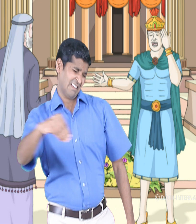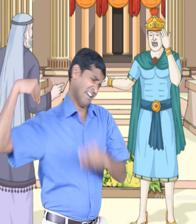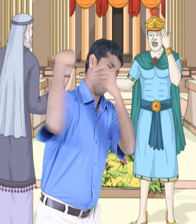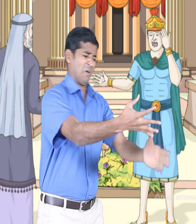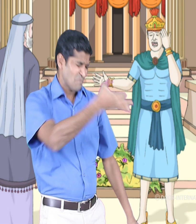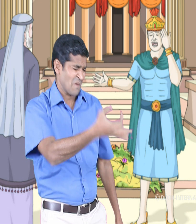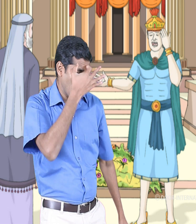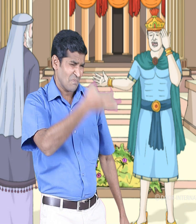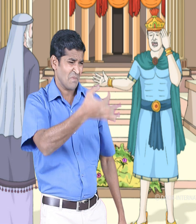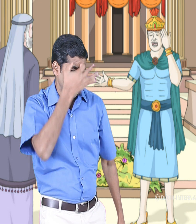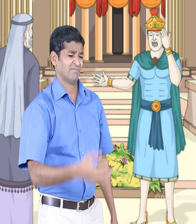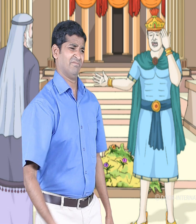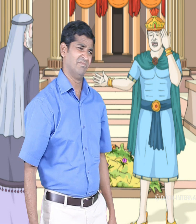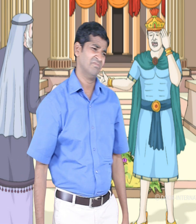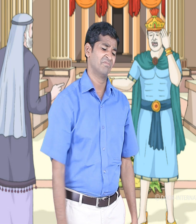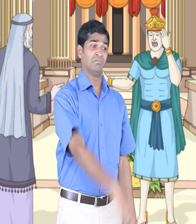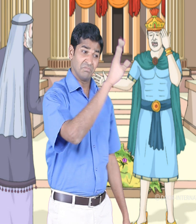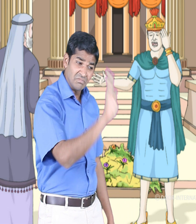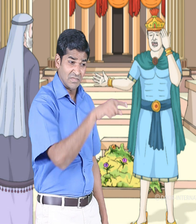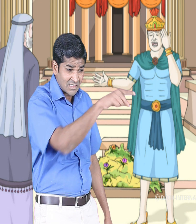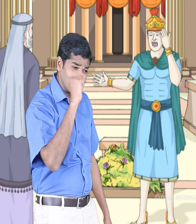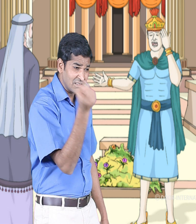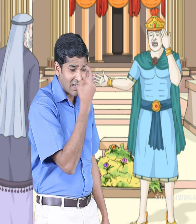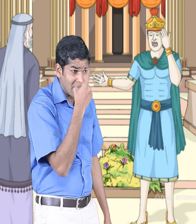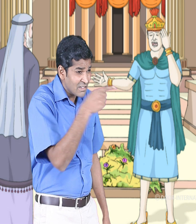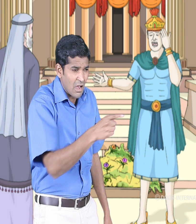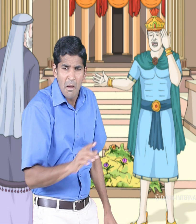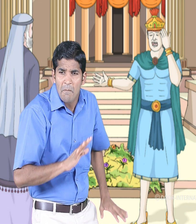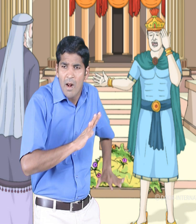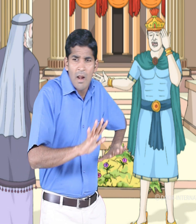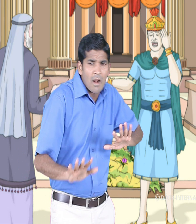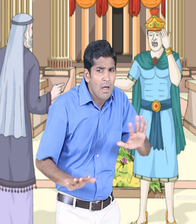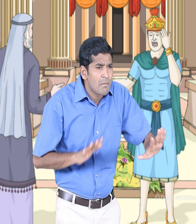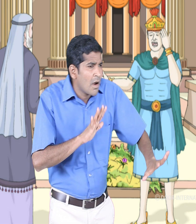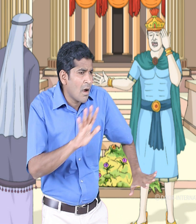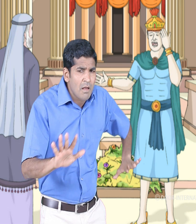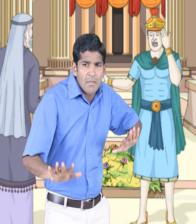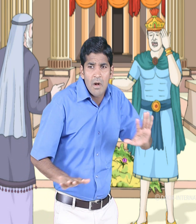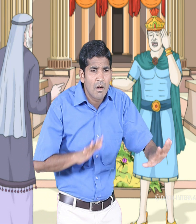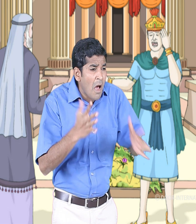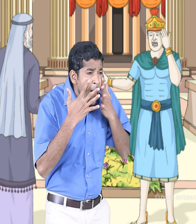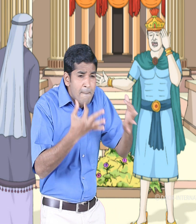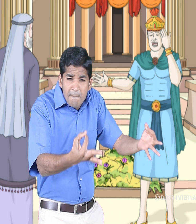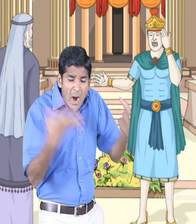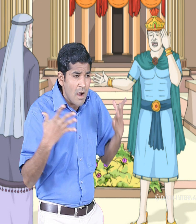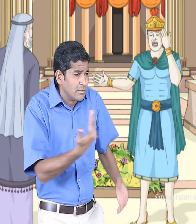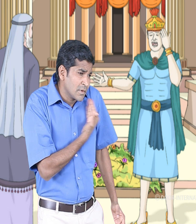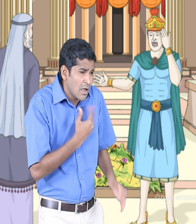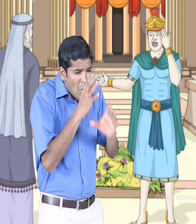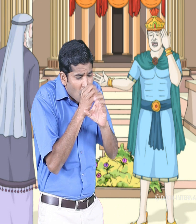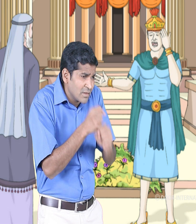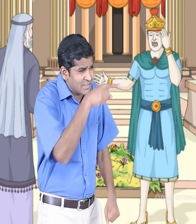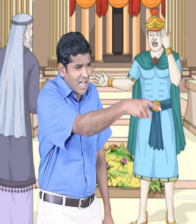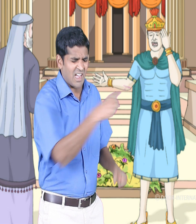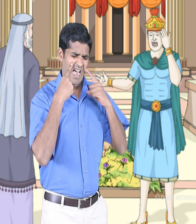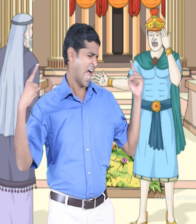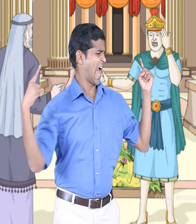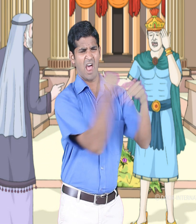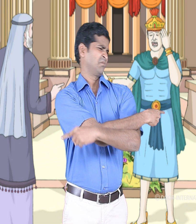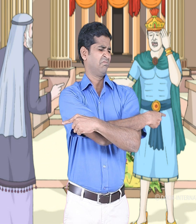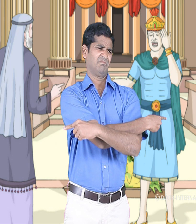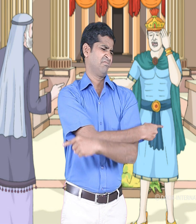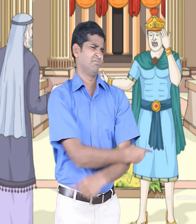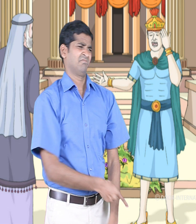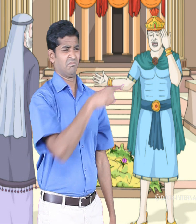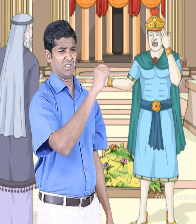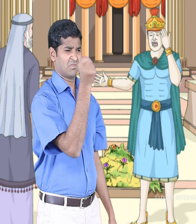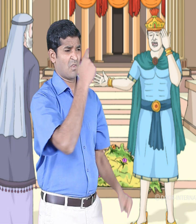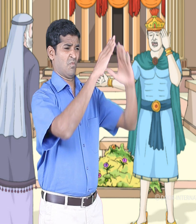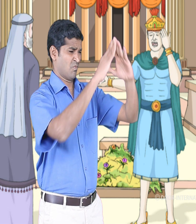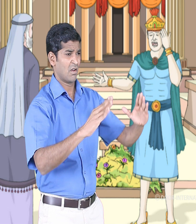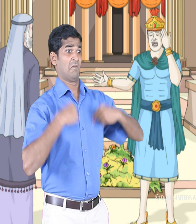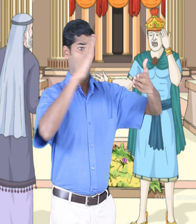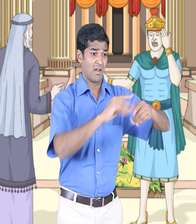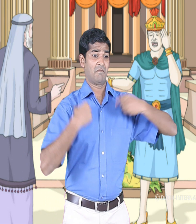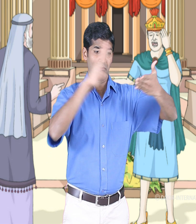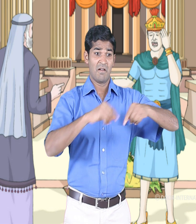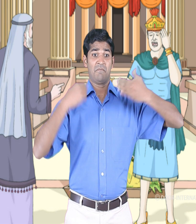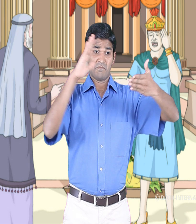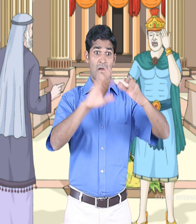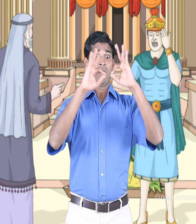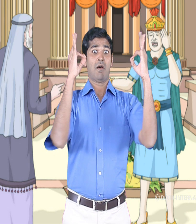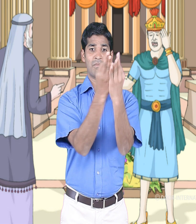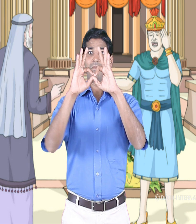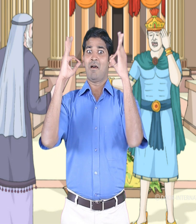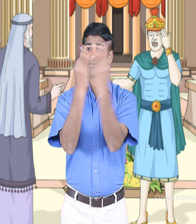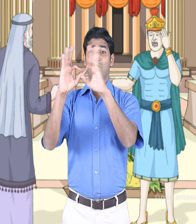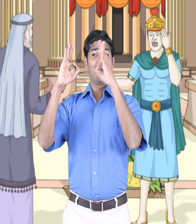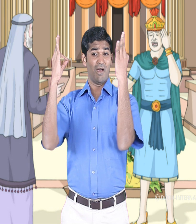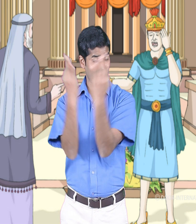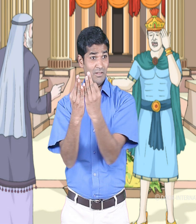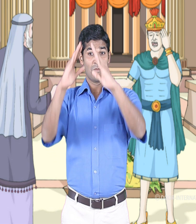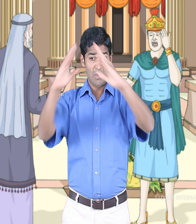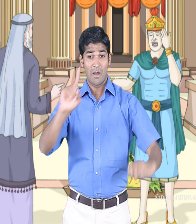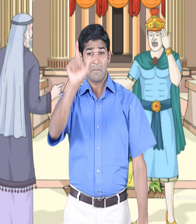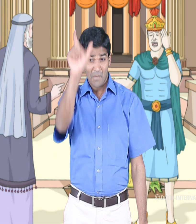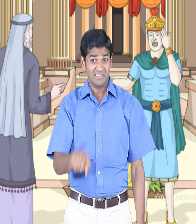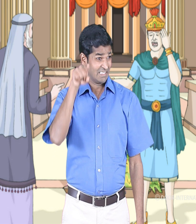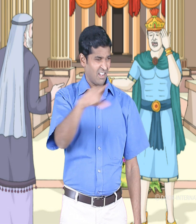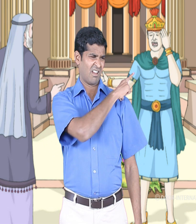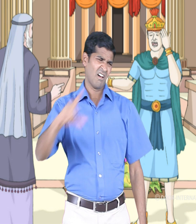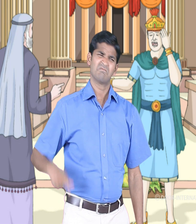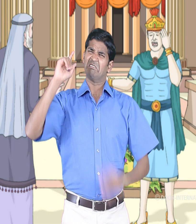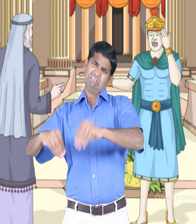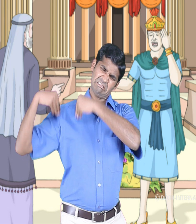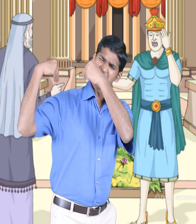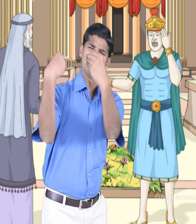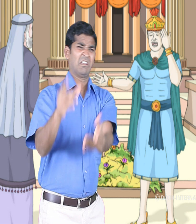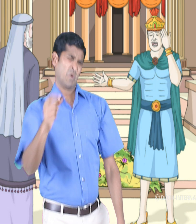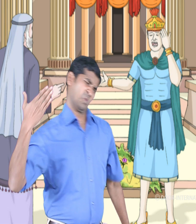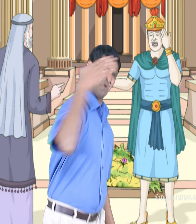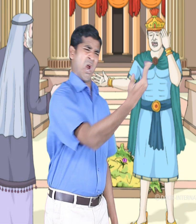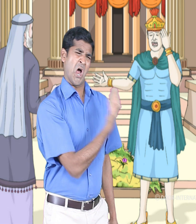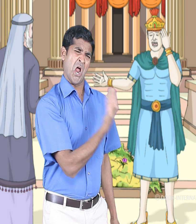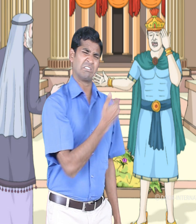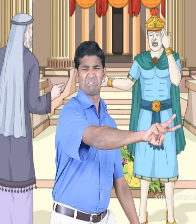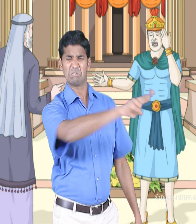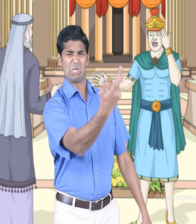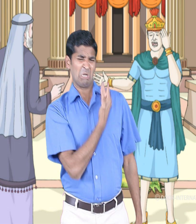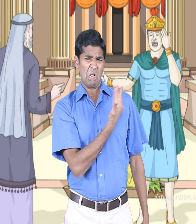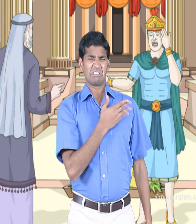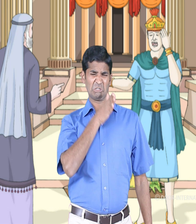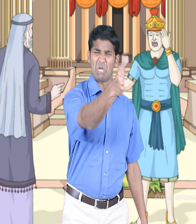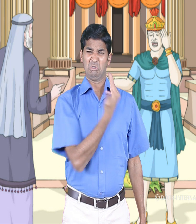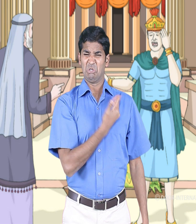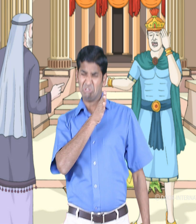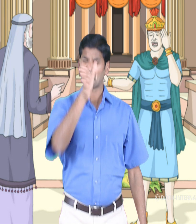Before your very eyes I will take your wives and give them to another, and he will lie with them in broad daylight.